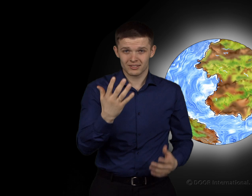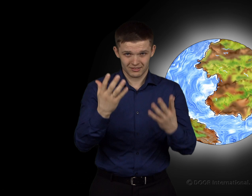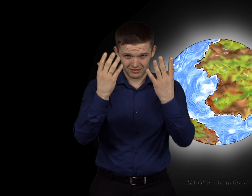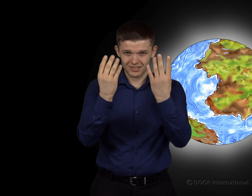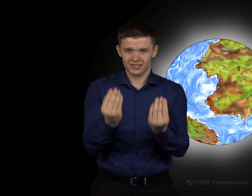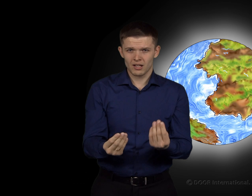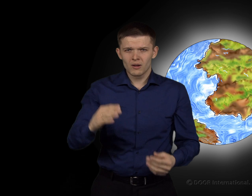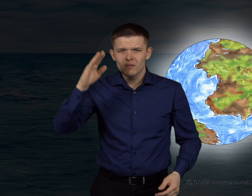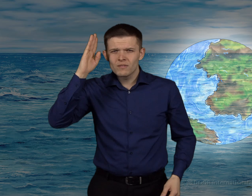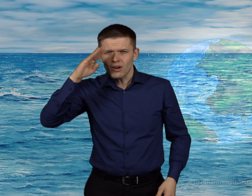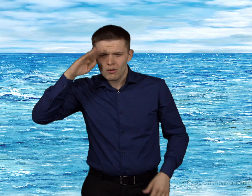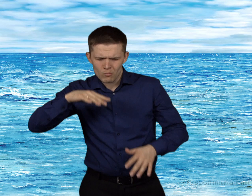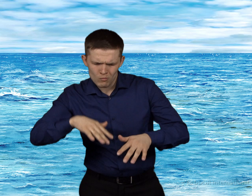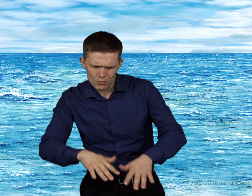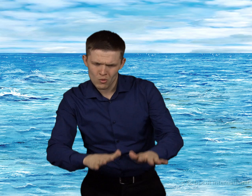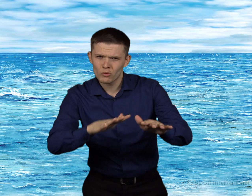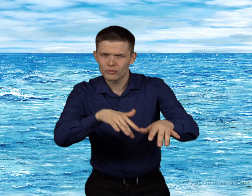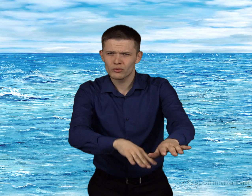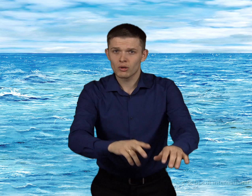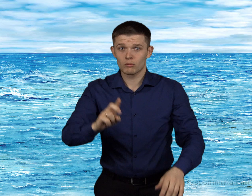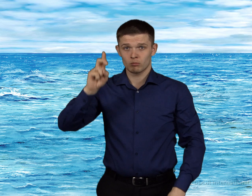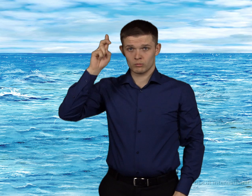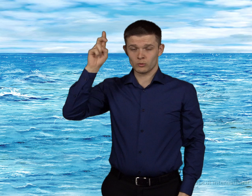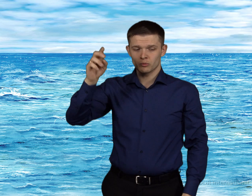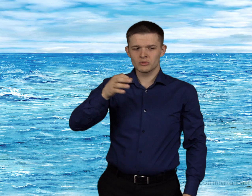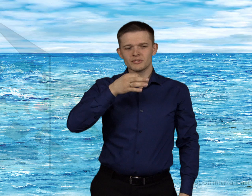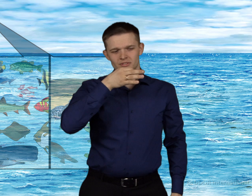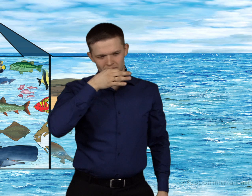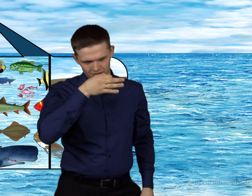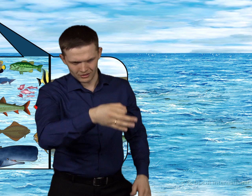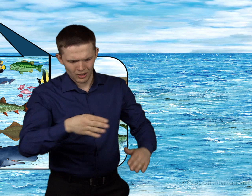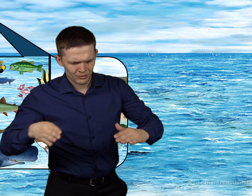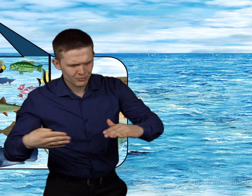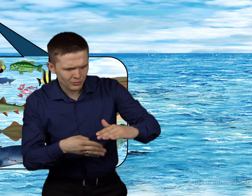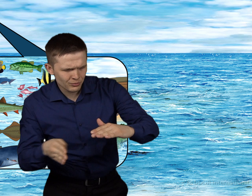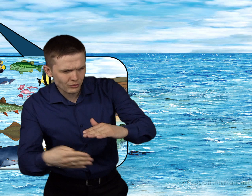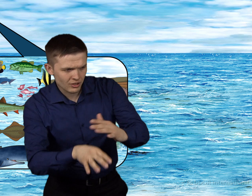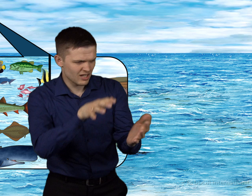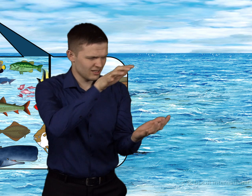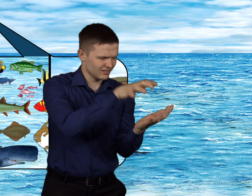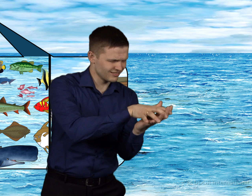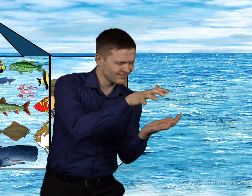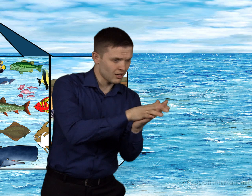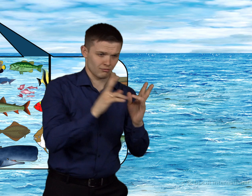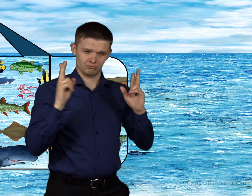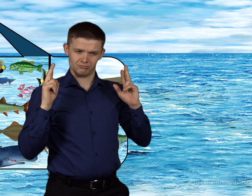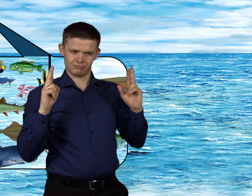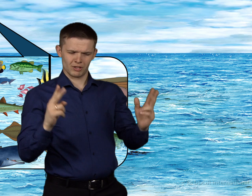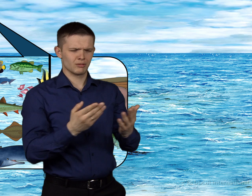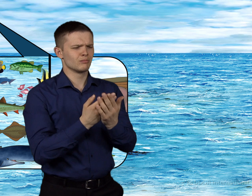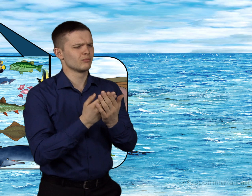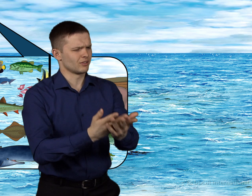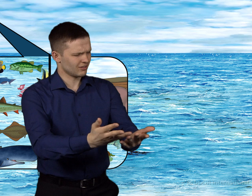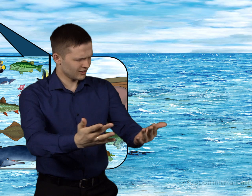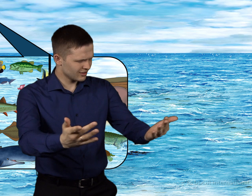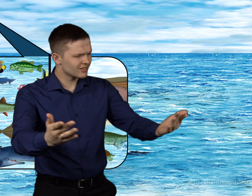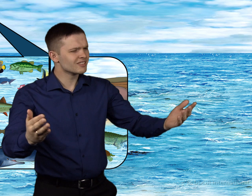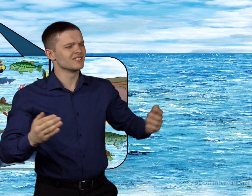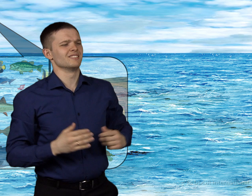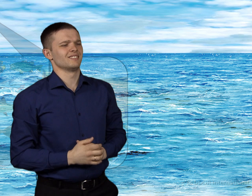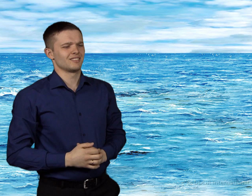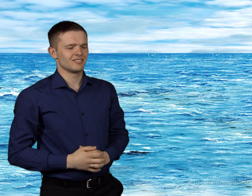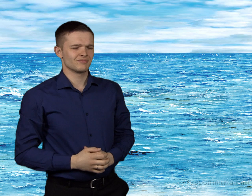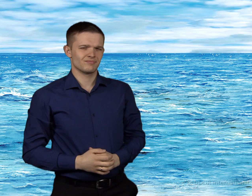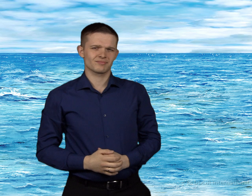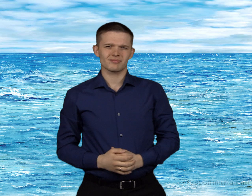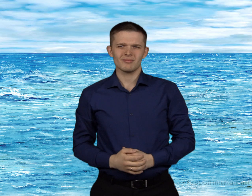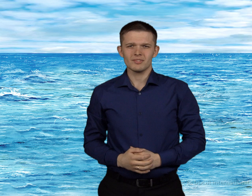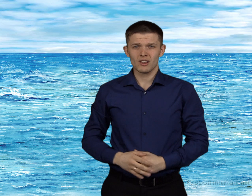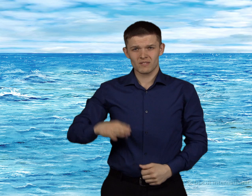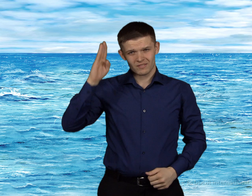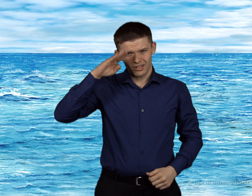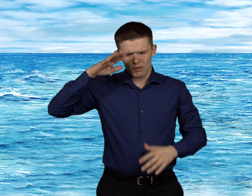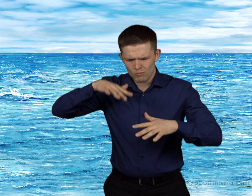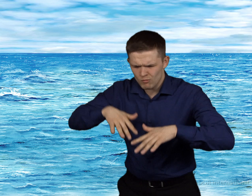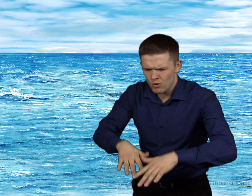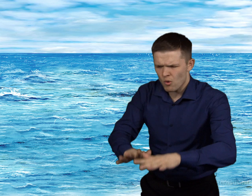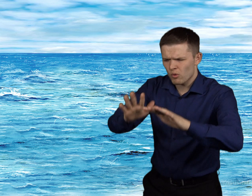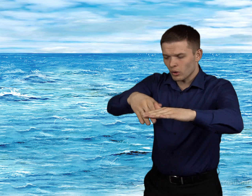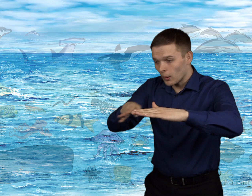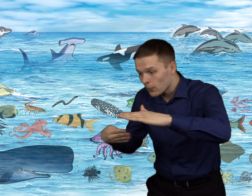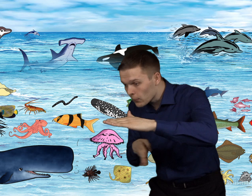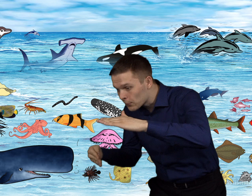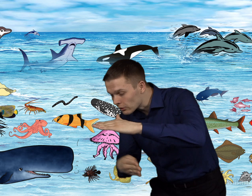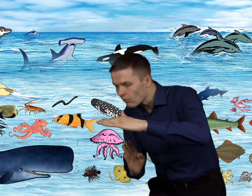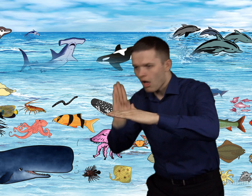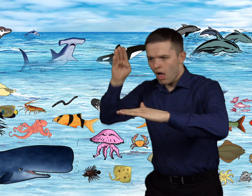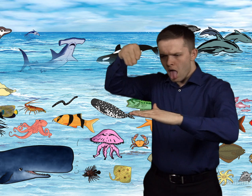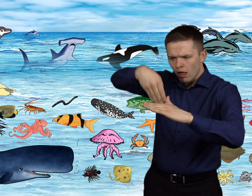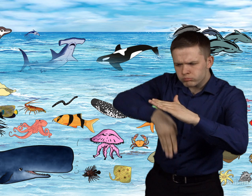And God said, “Let the waters teem with living creatures, and let birds fly above the earth in the open expanse of the sky.”